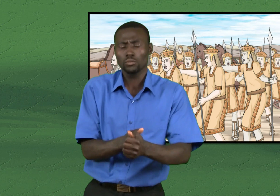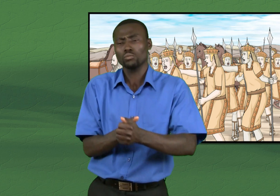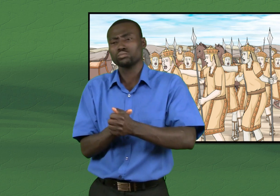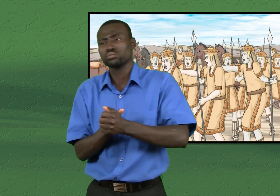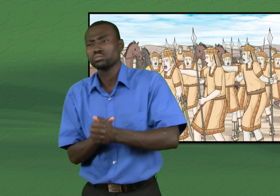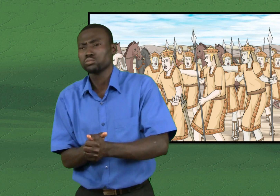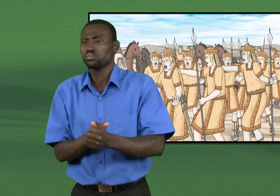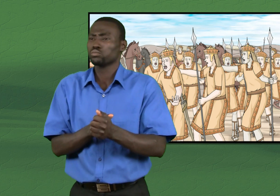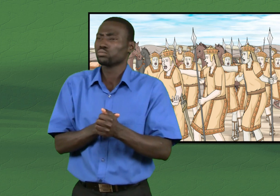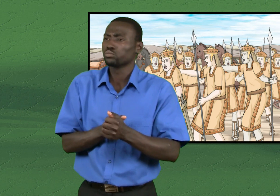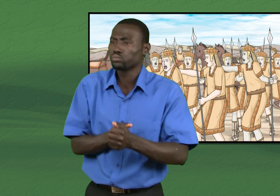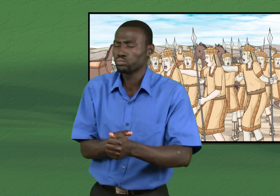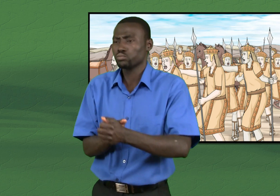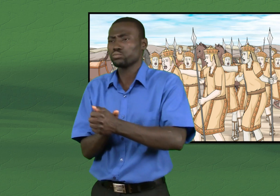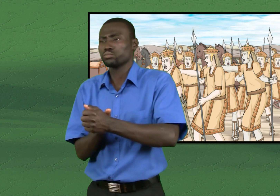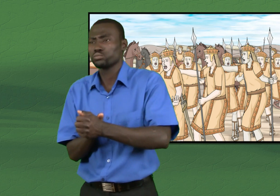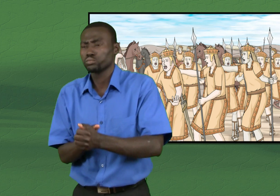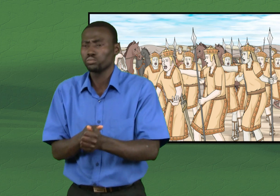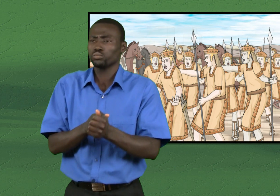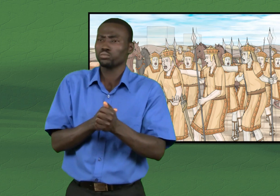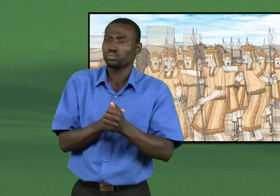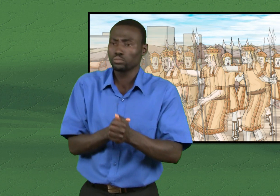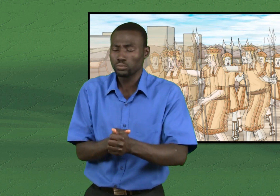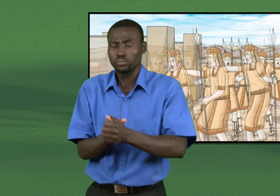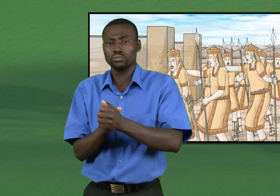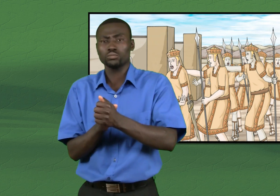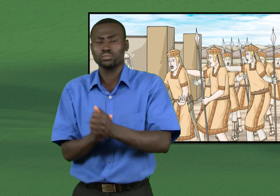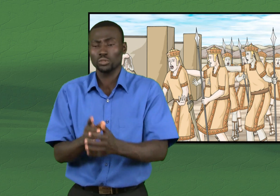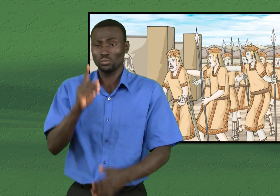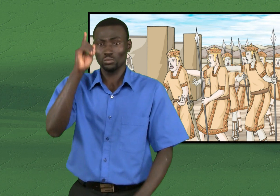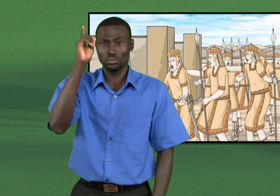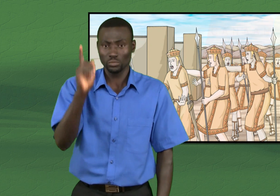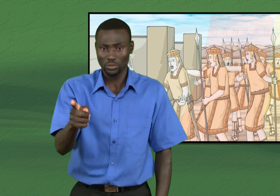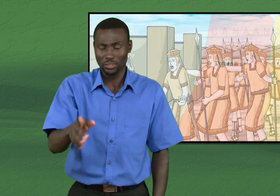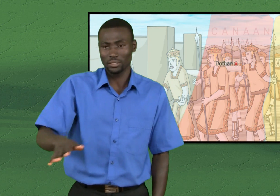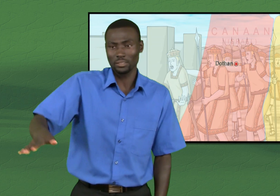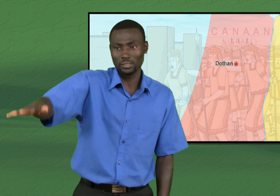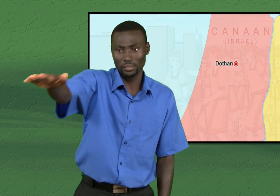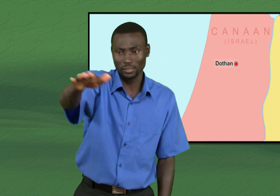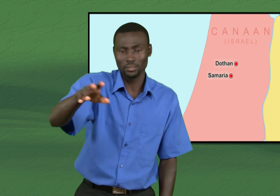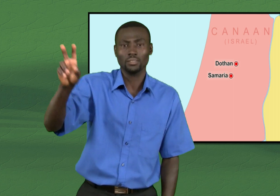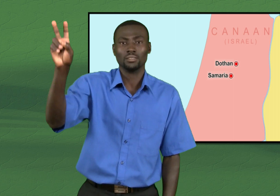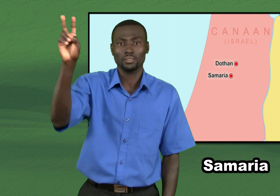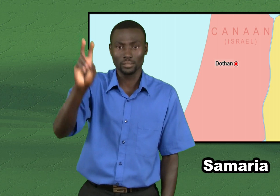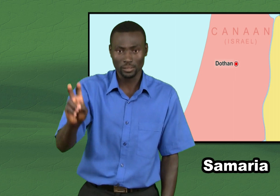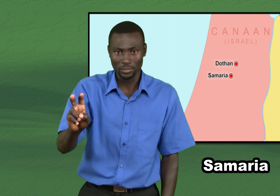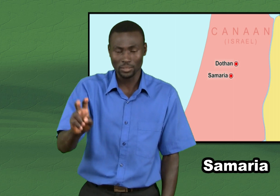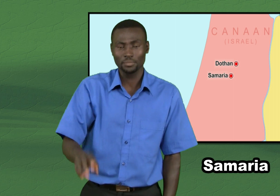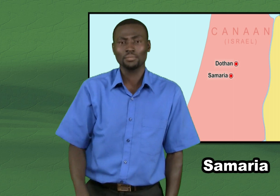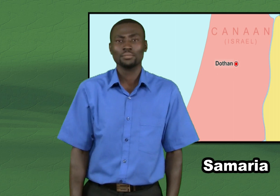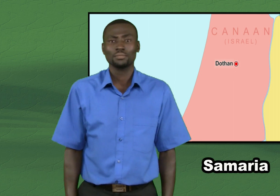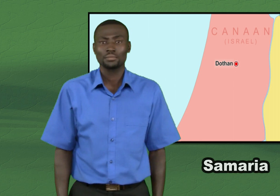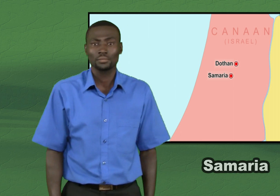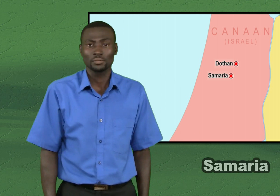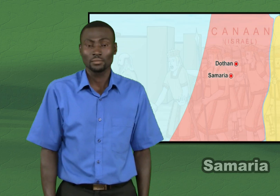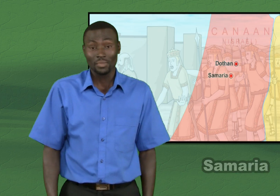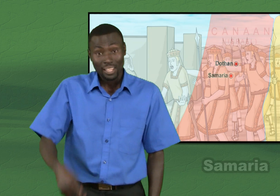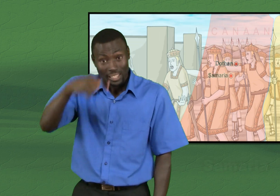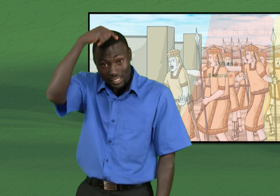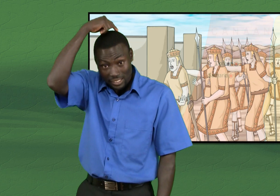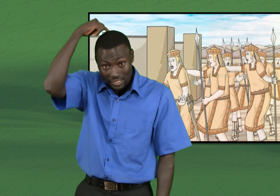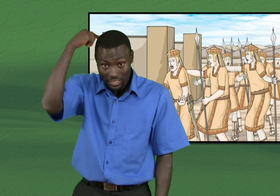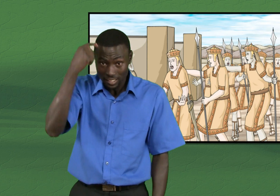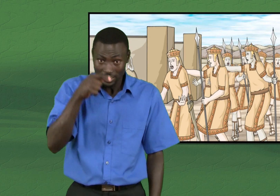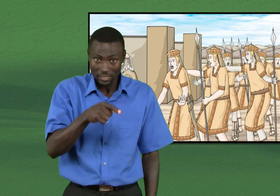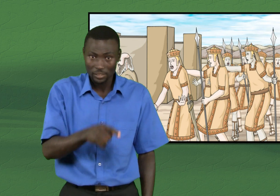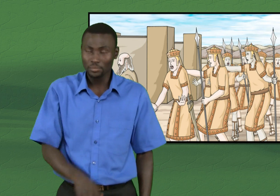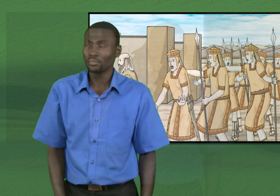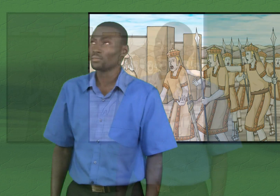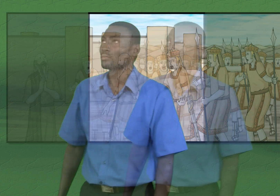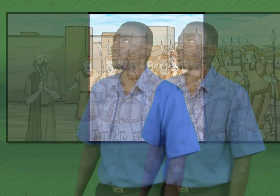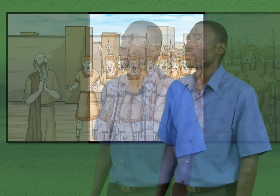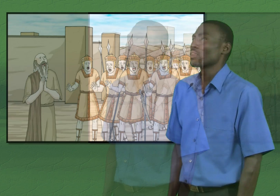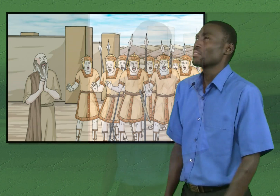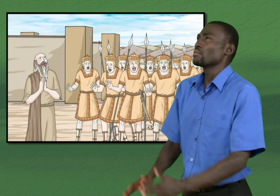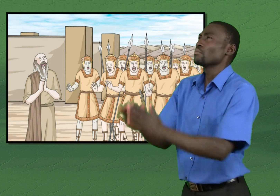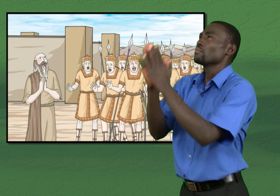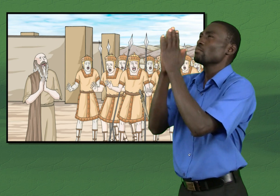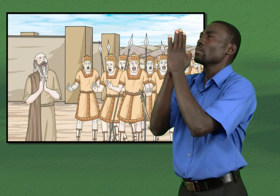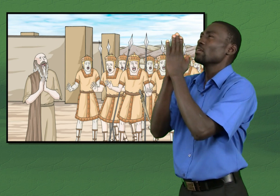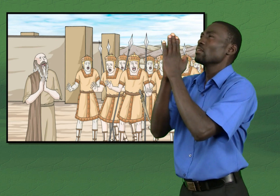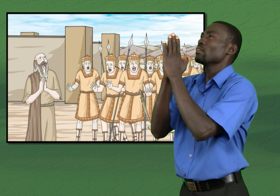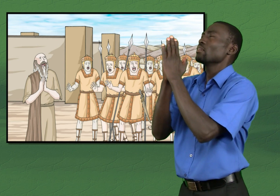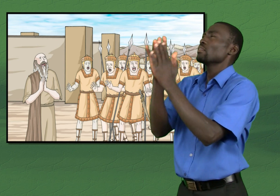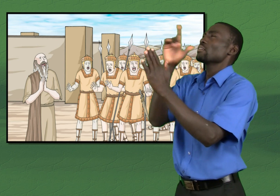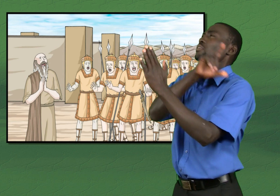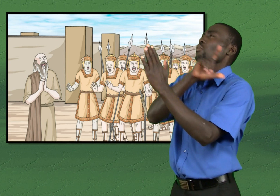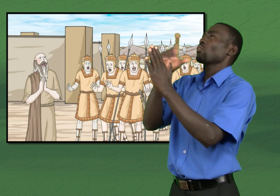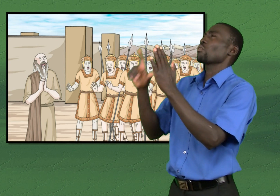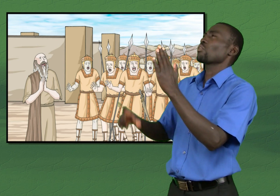And he led them to Samaria.